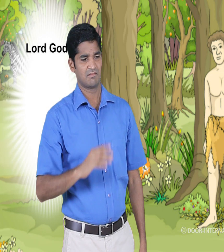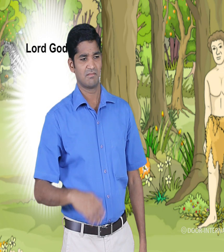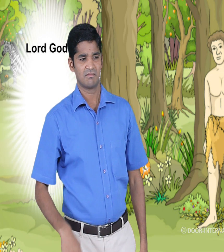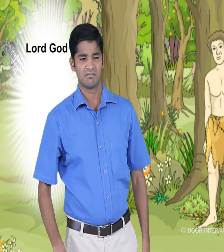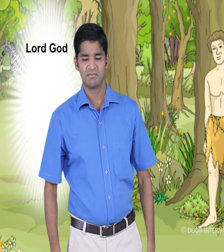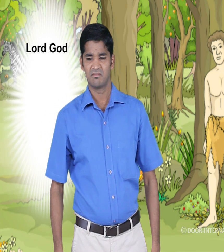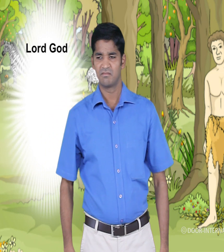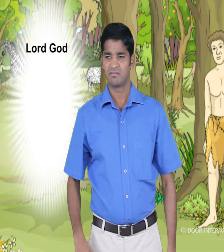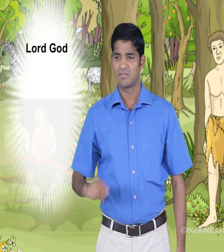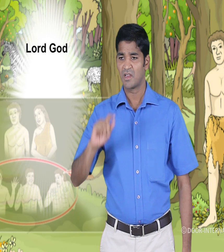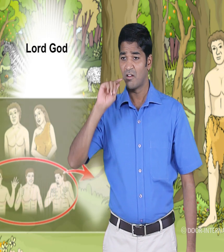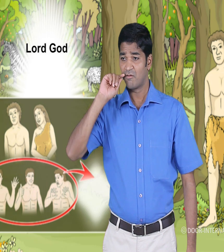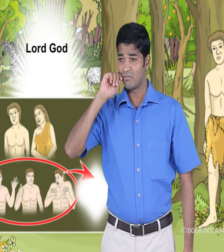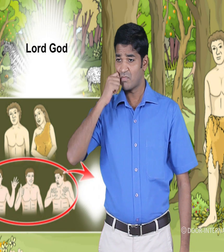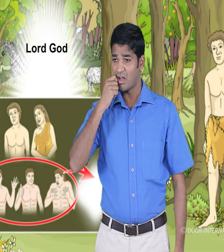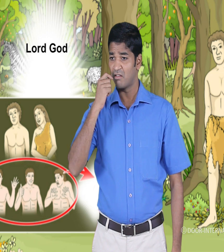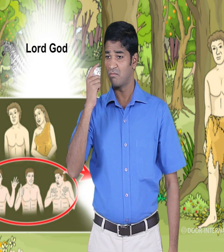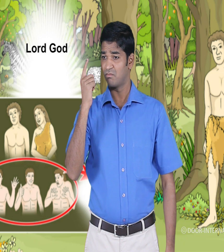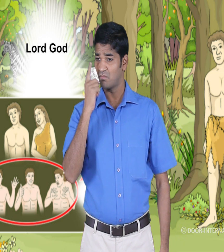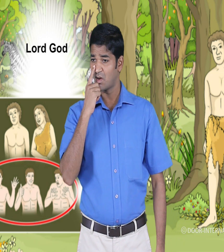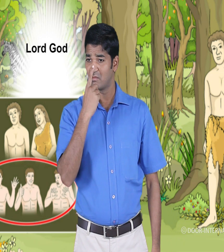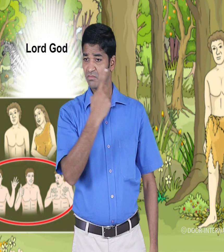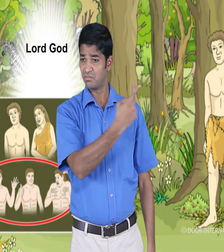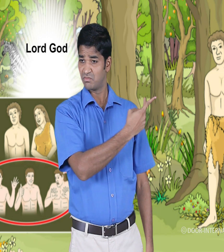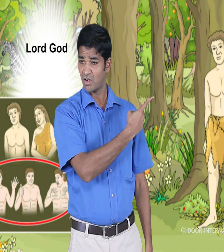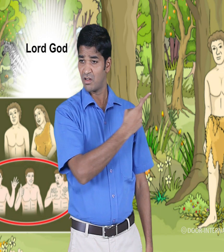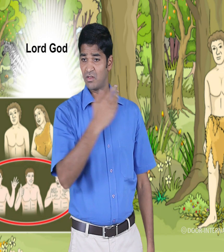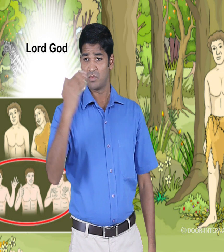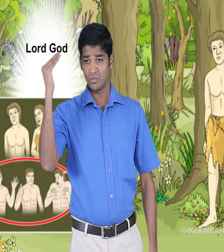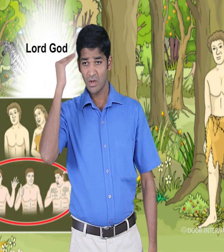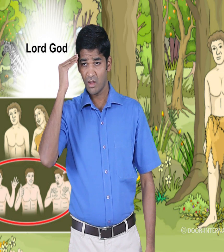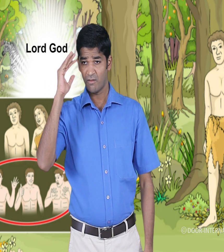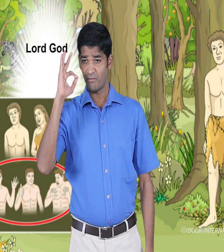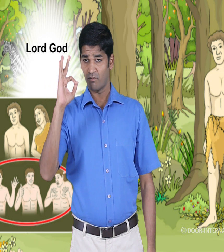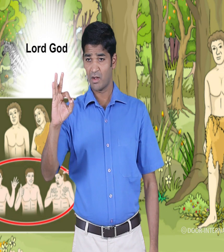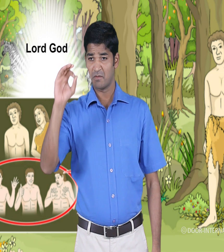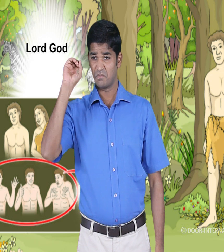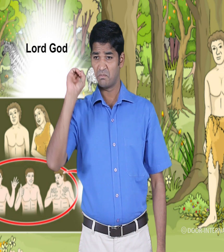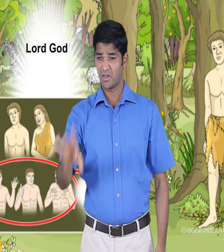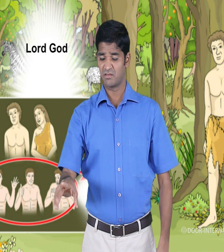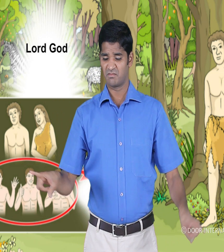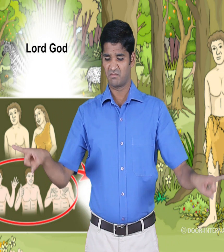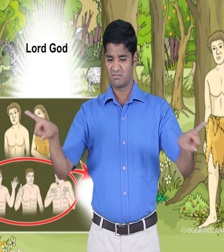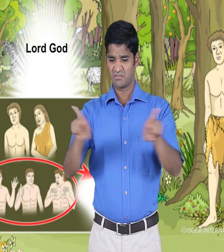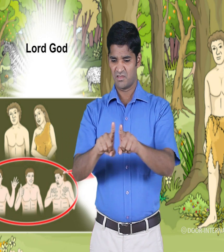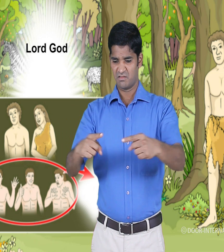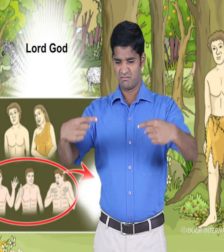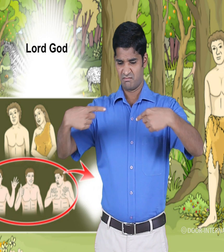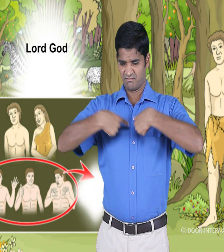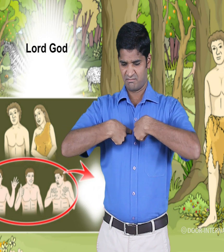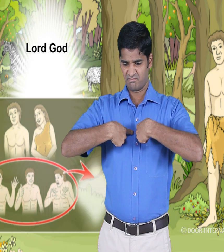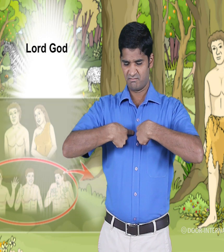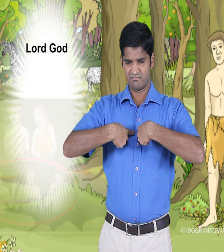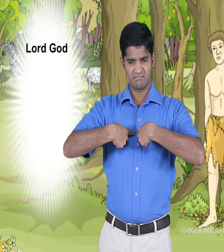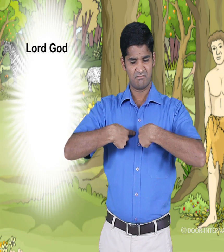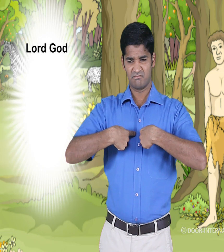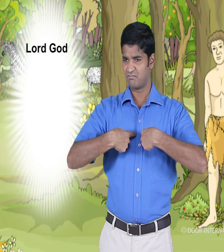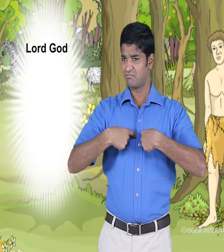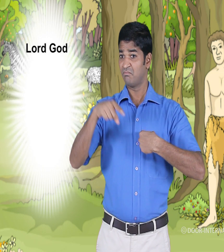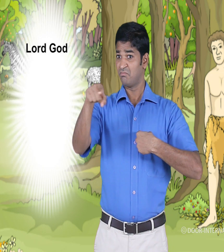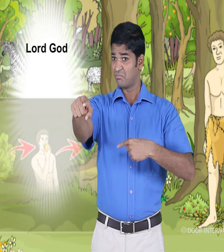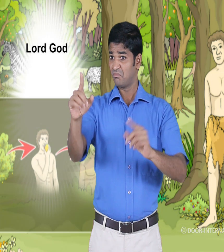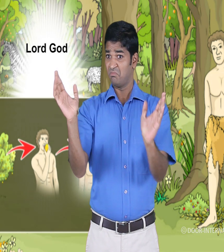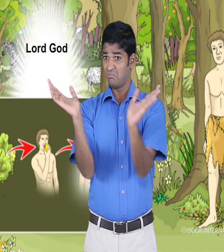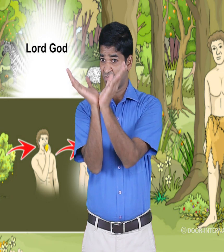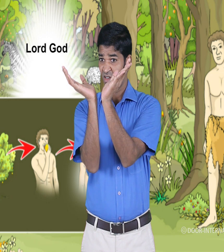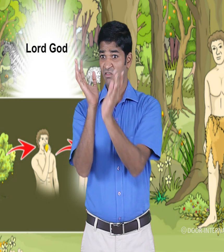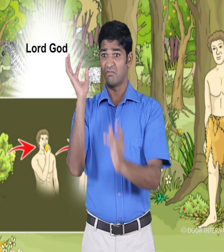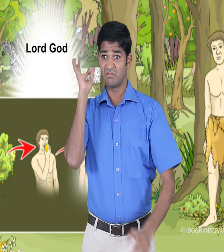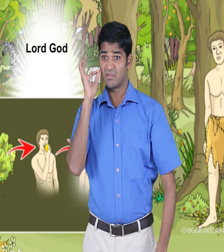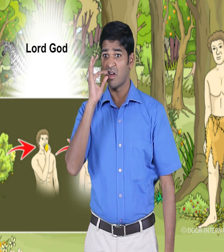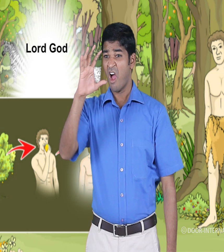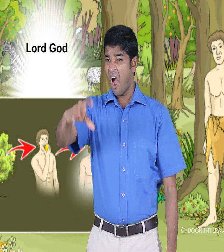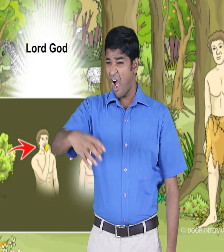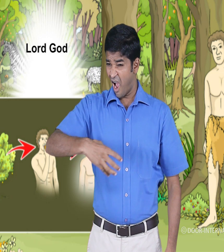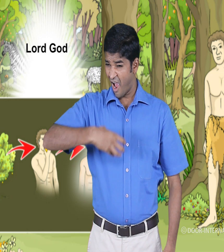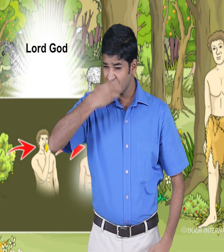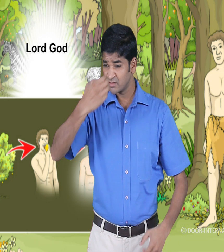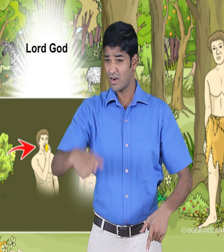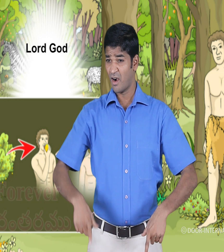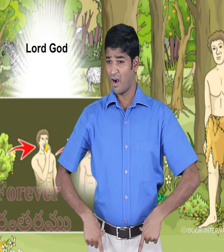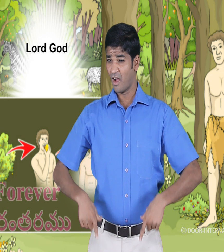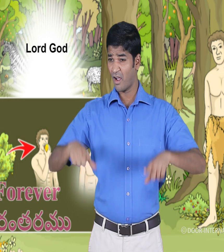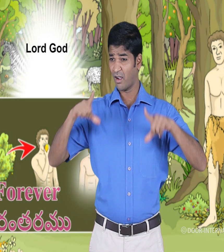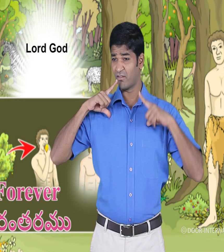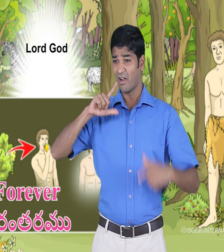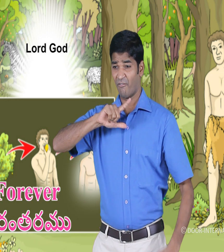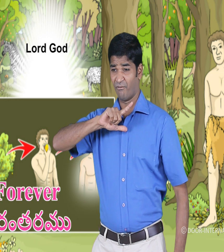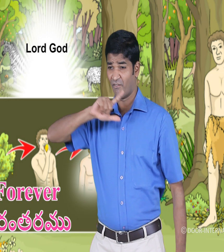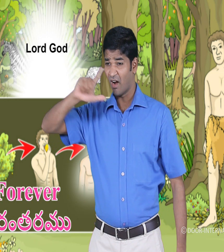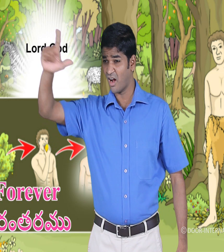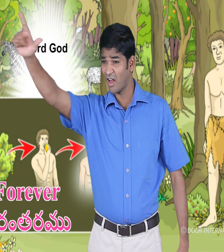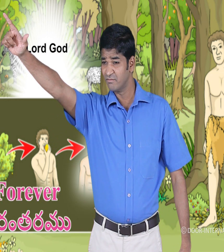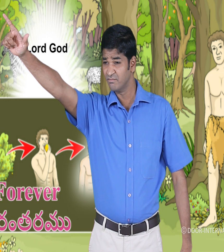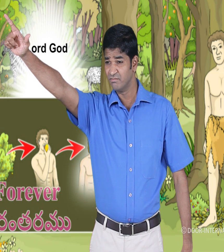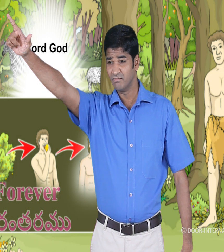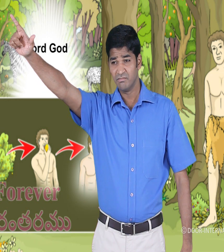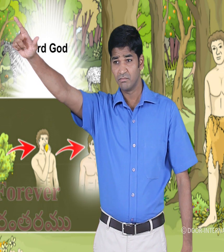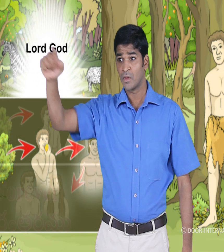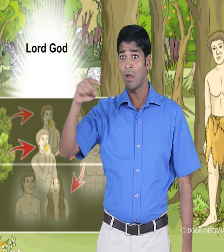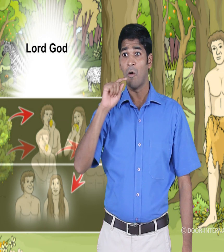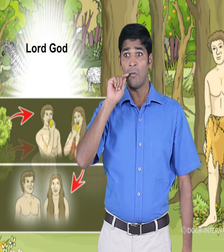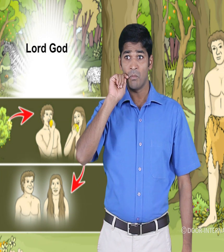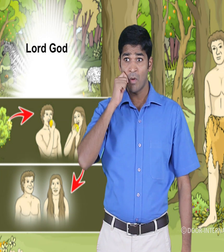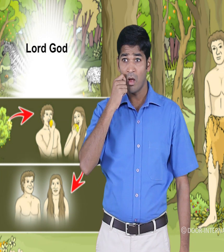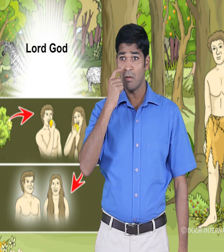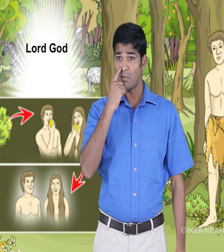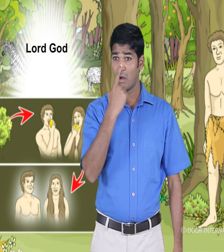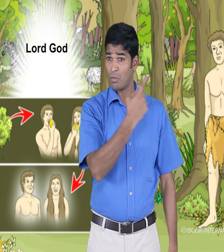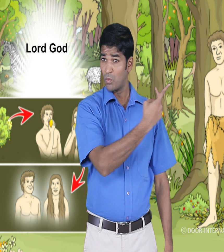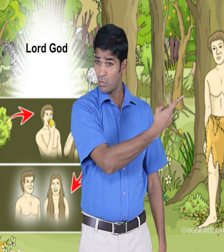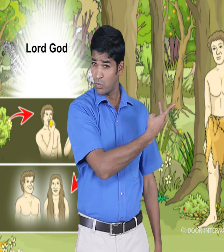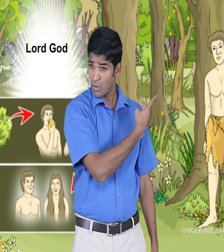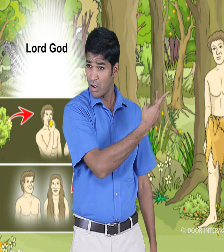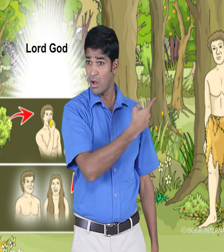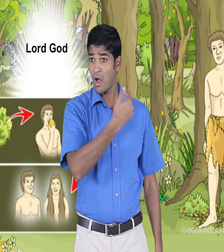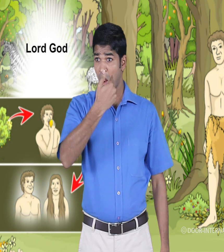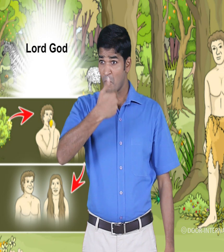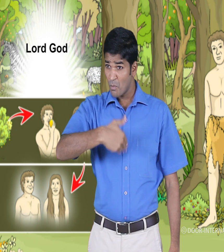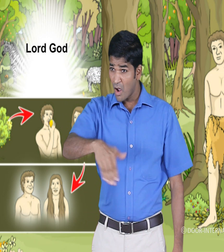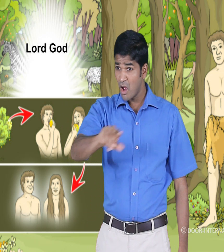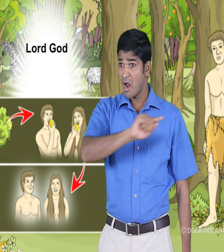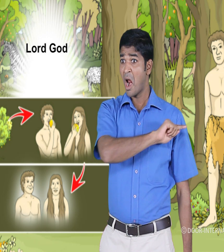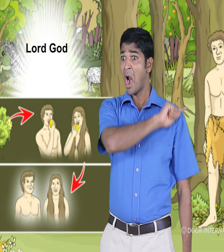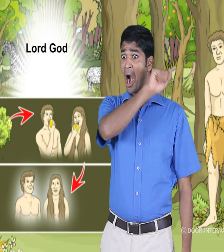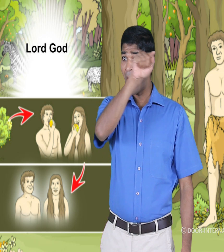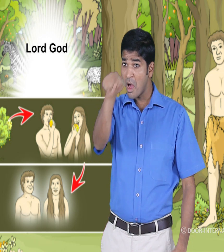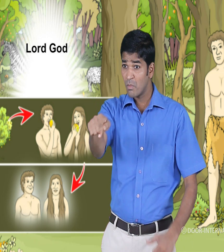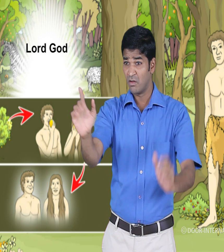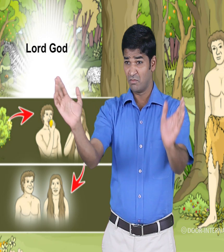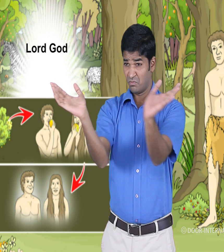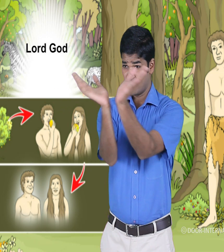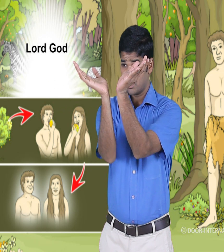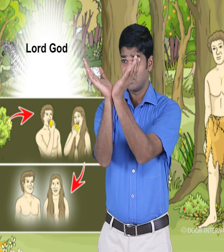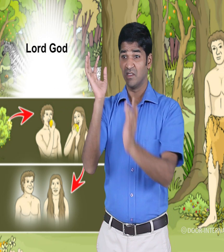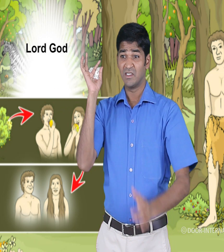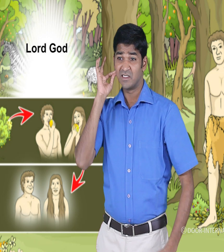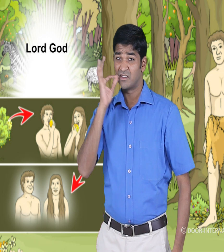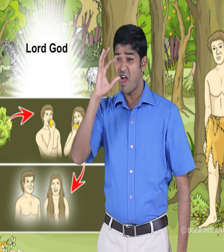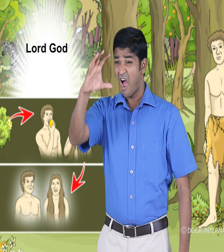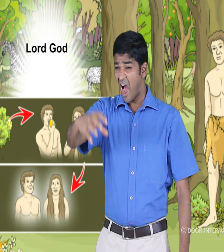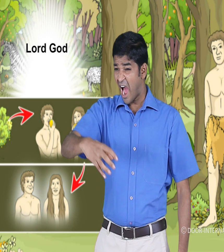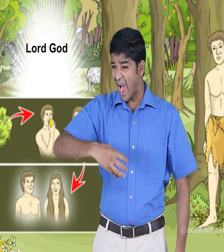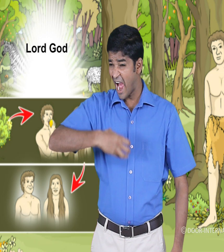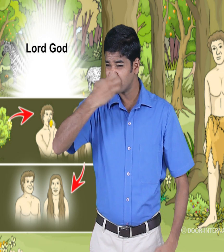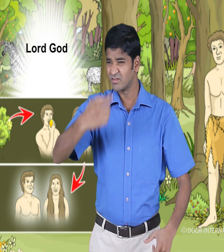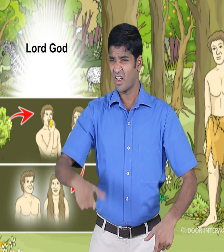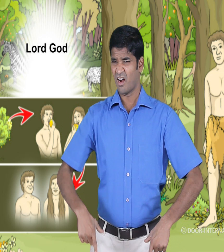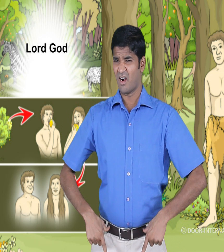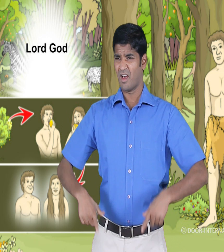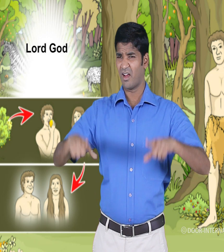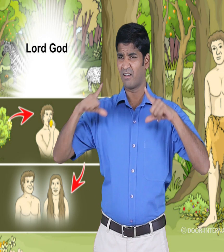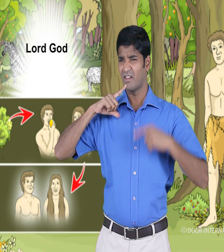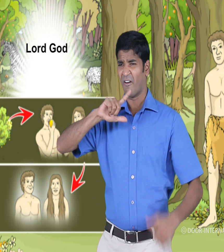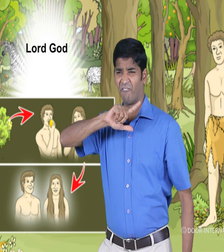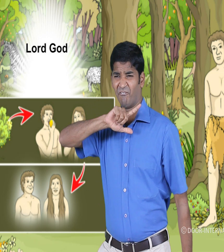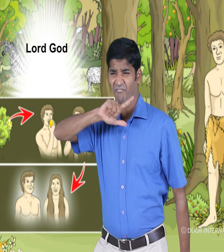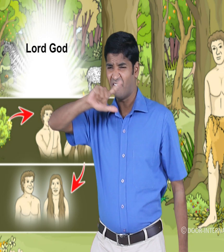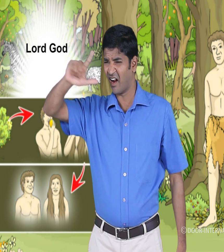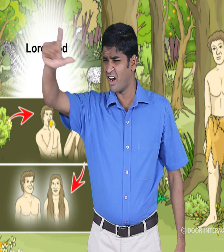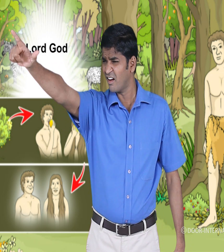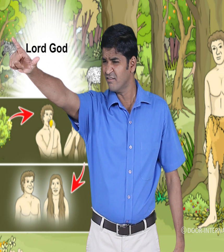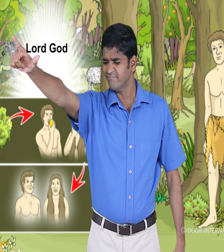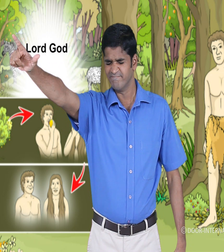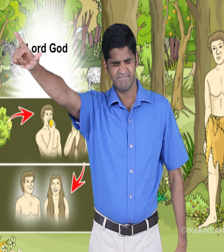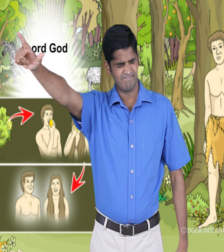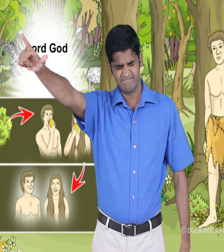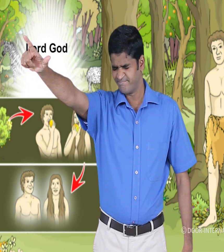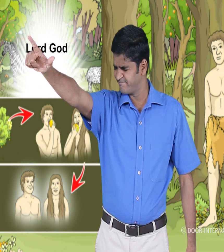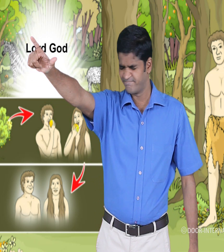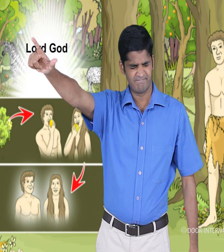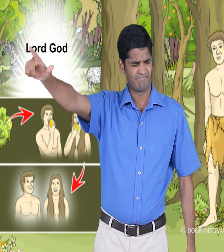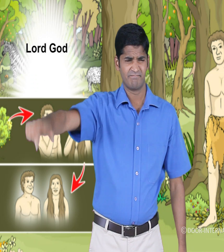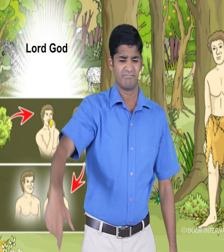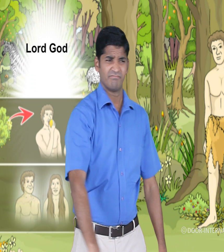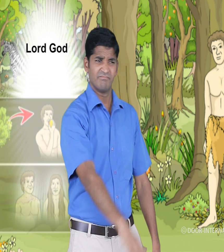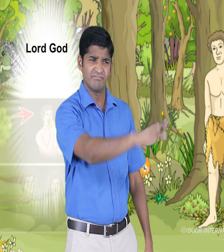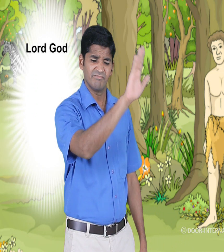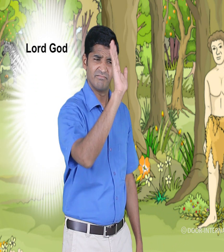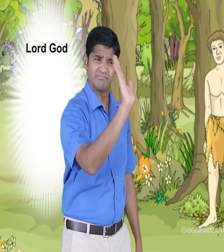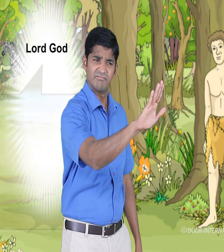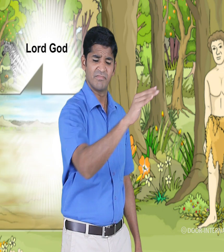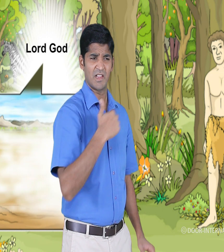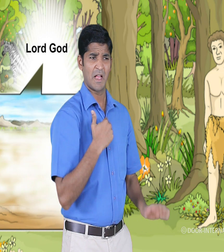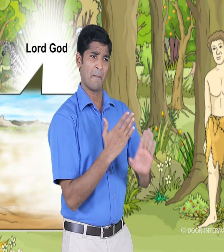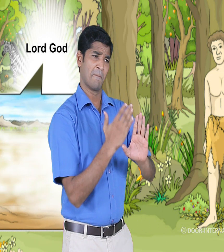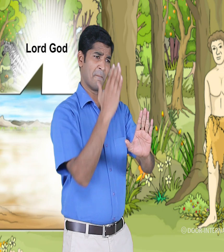Then the LORD God said, “Behold, the man has become like one of Us, knowing good and evil. And now, lest he reach out his hand and take also from the tree of life, and eat, and live forever...”